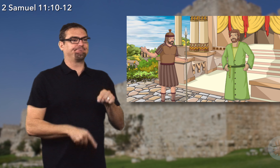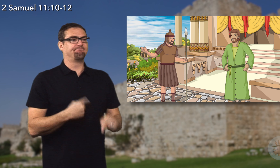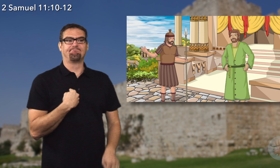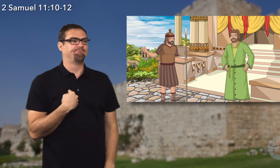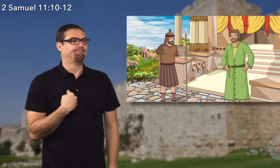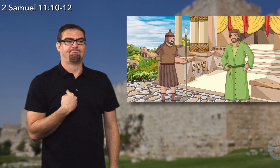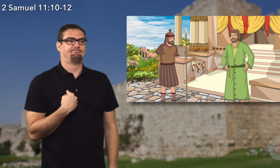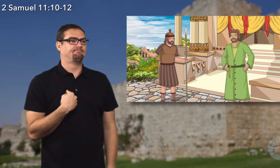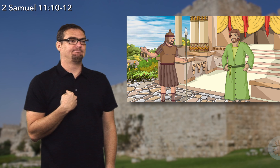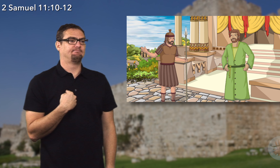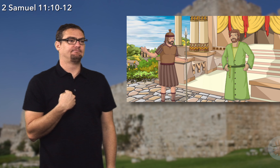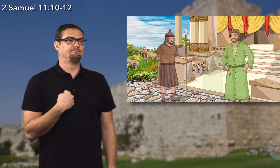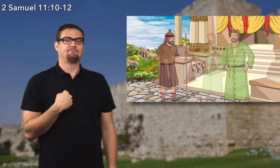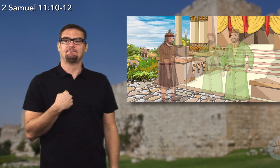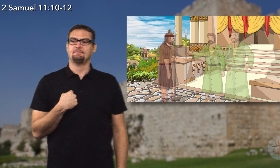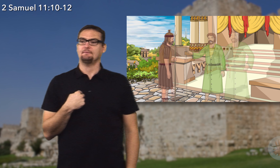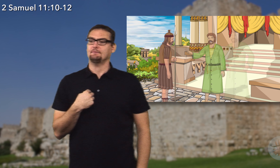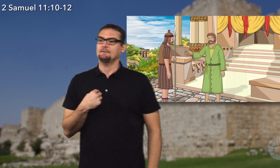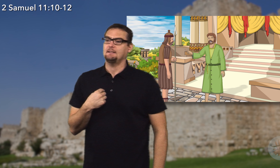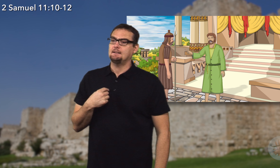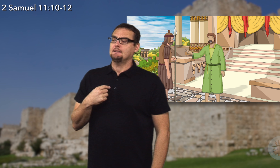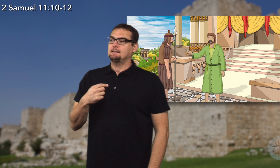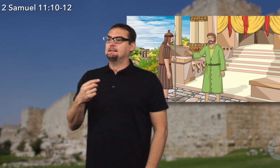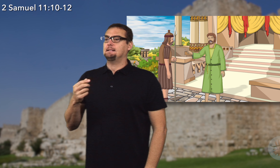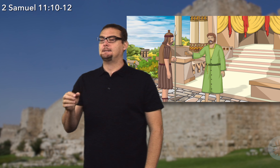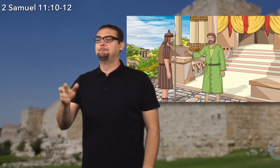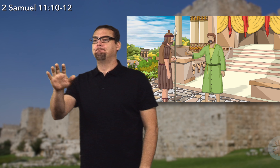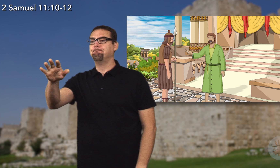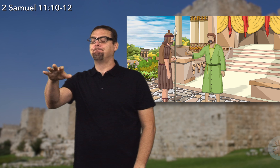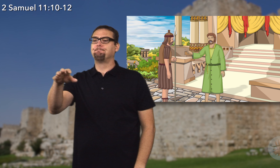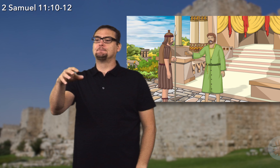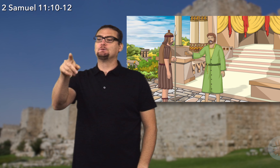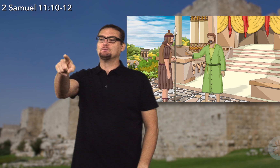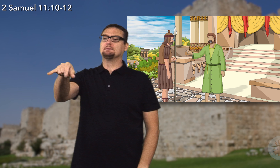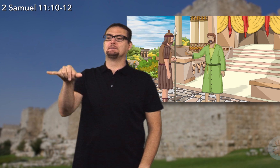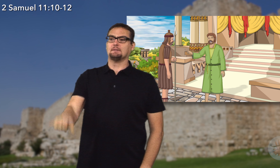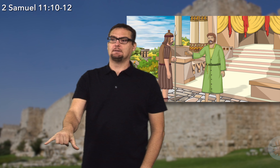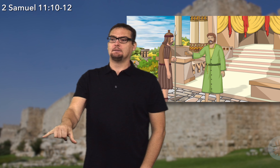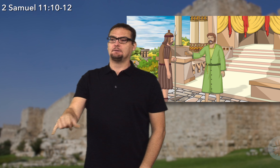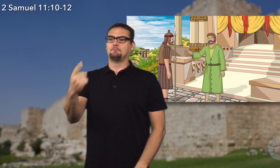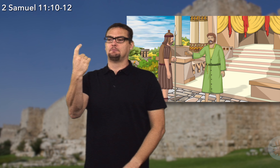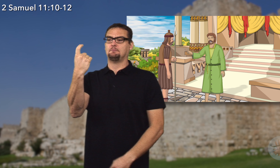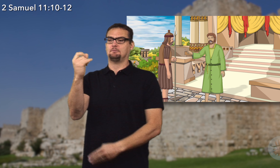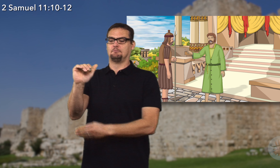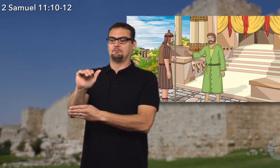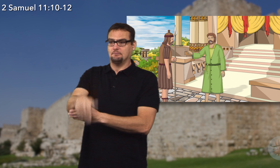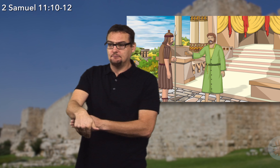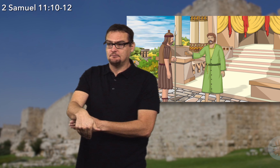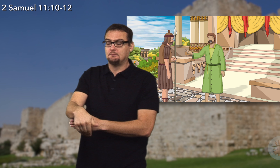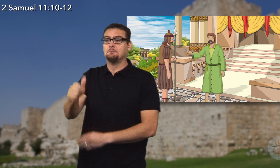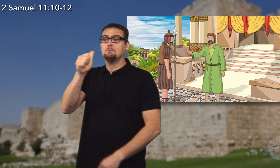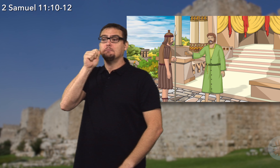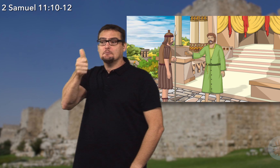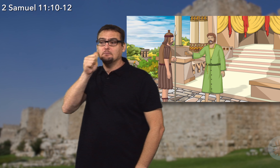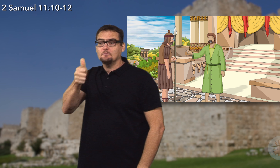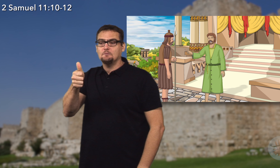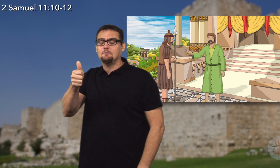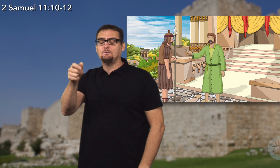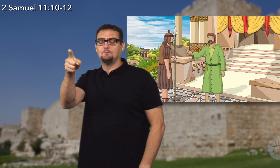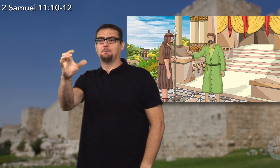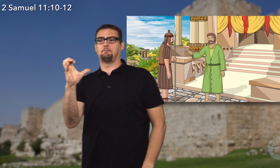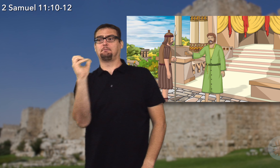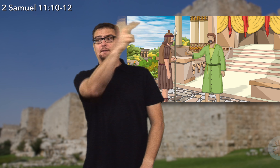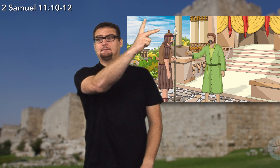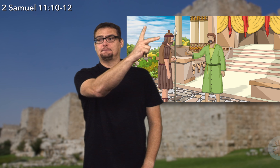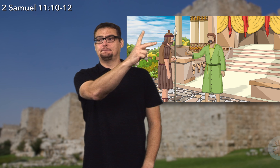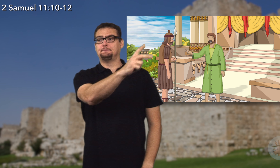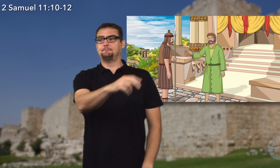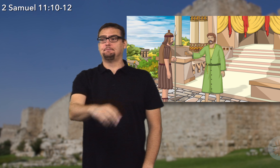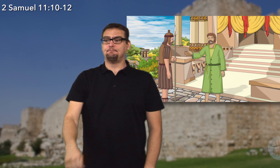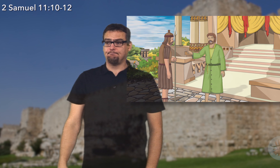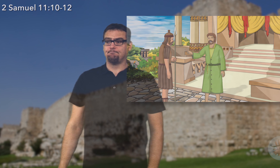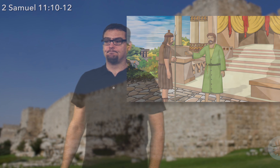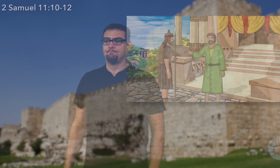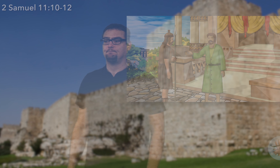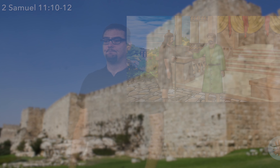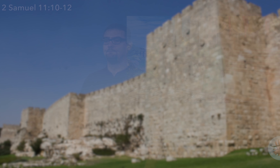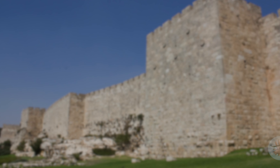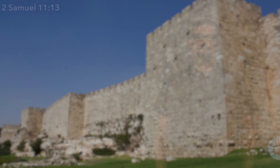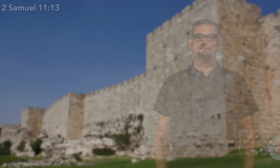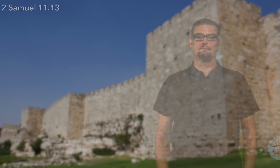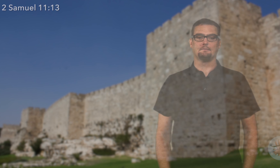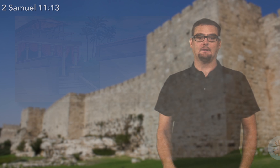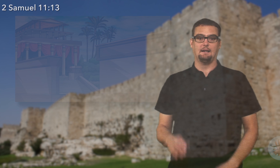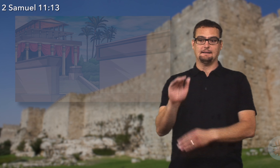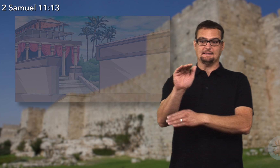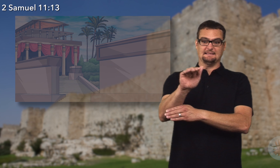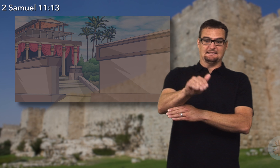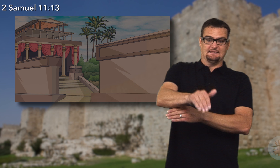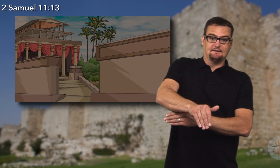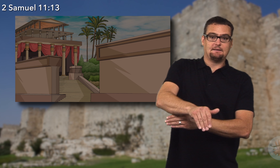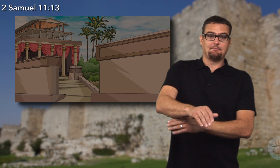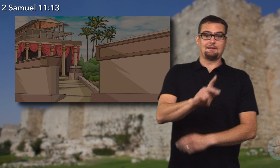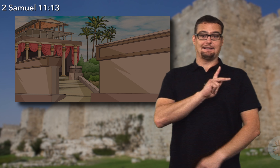“Stay here one more day,” David said to Uriah, “and tomorrow I will send you back.” So Uriah stayed in Jerusalem that day and the next.